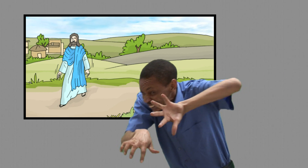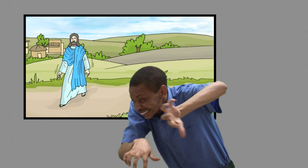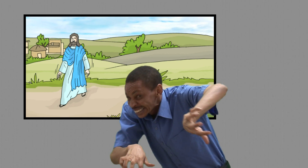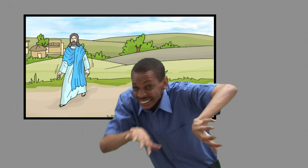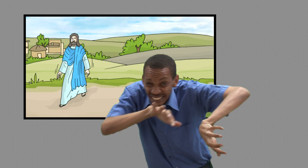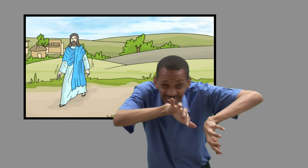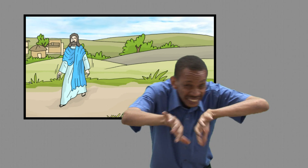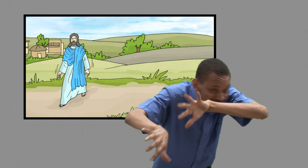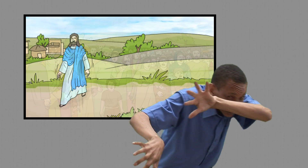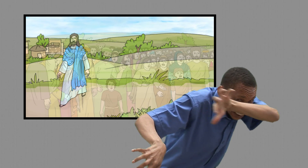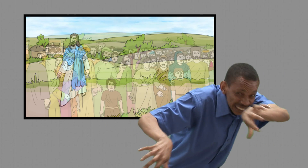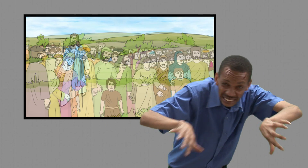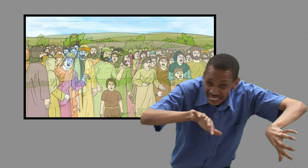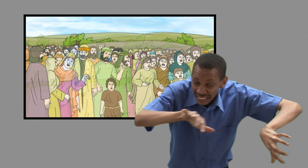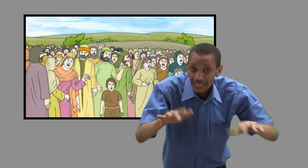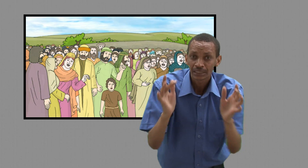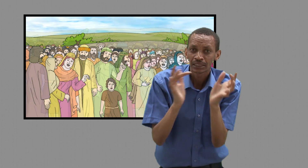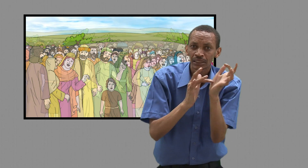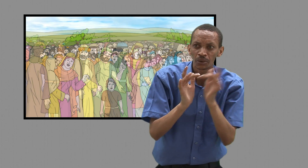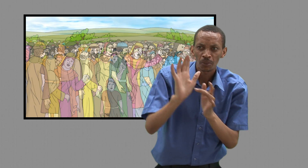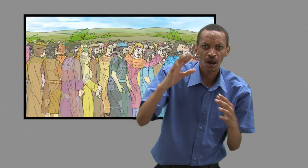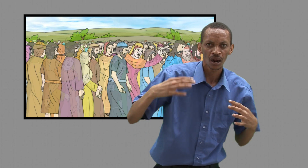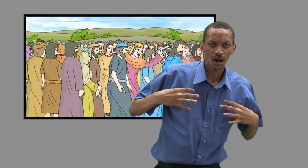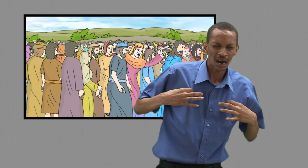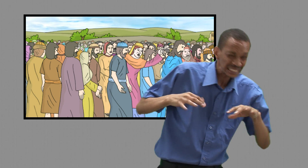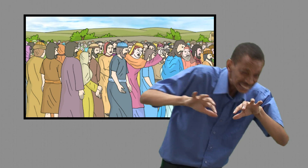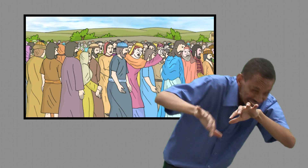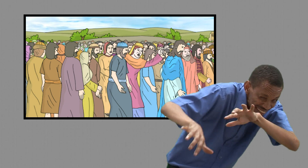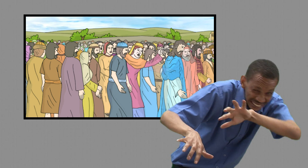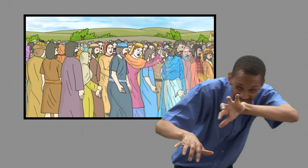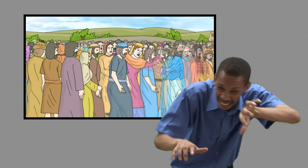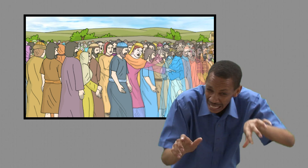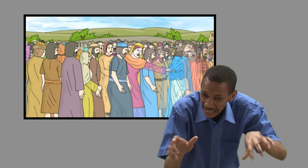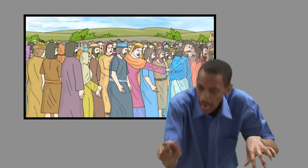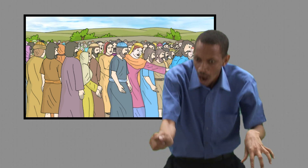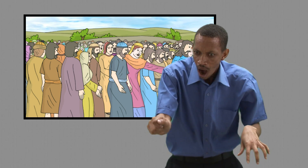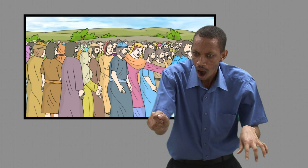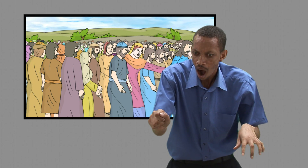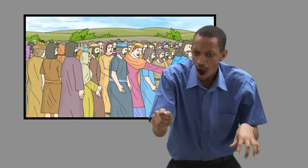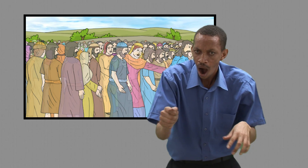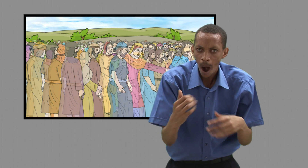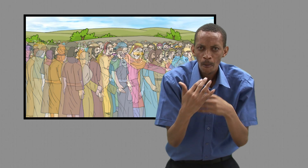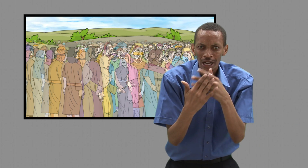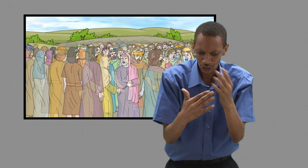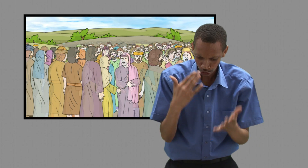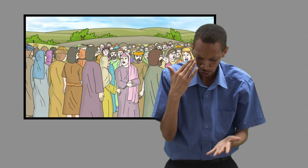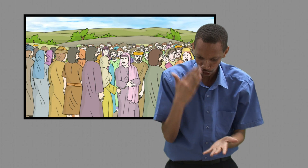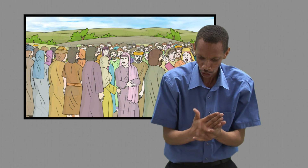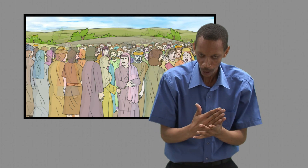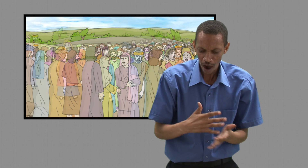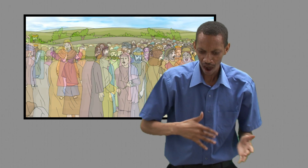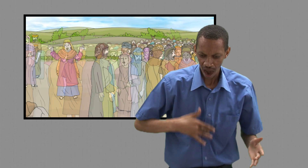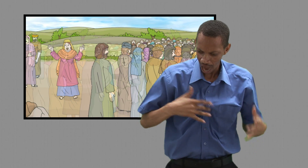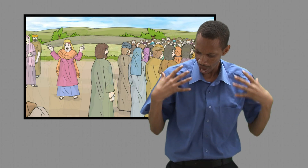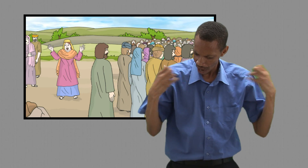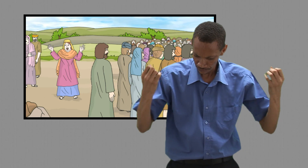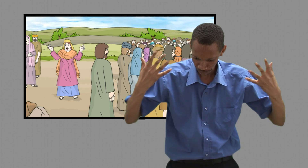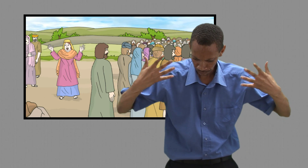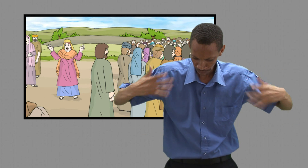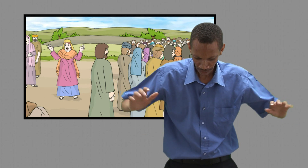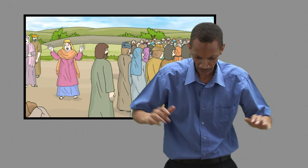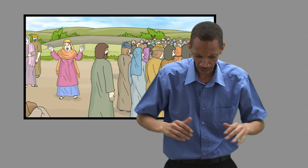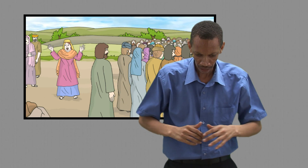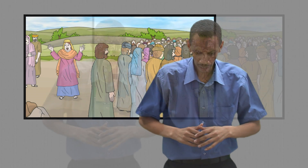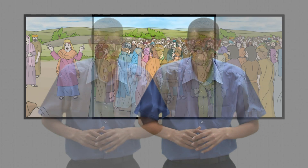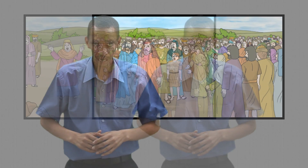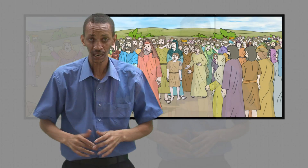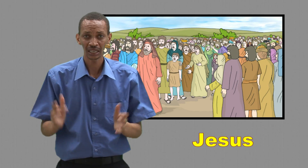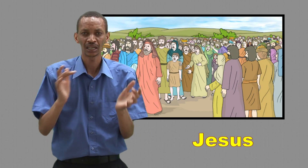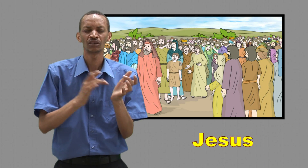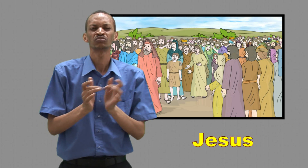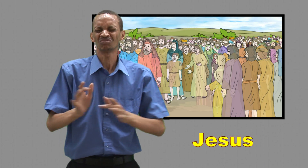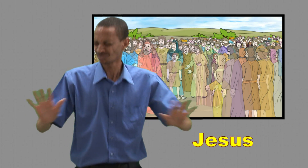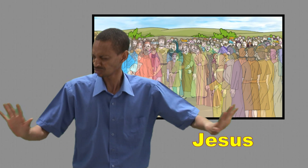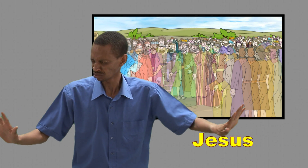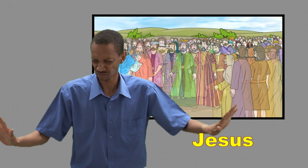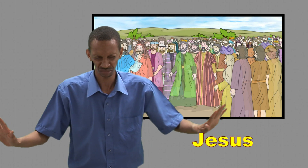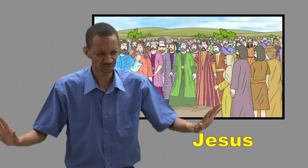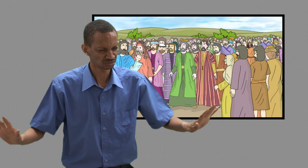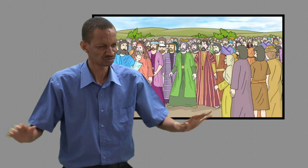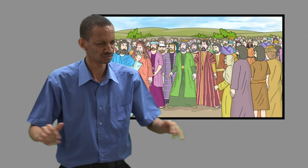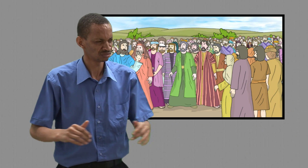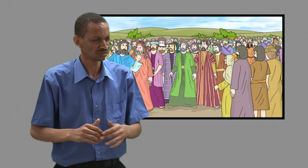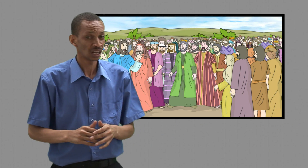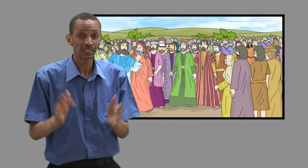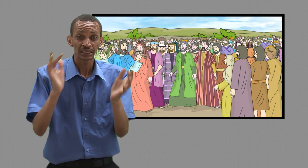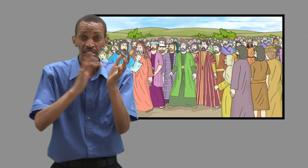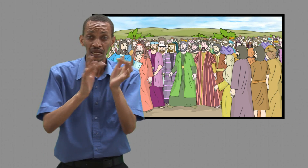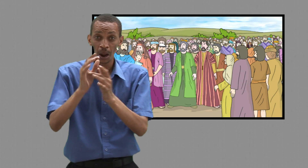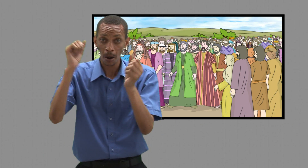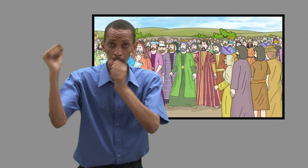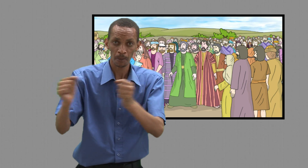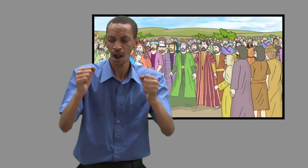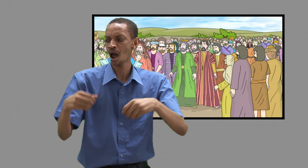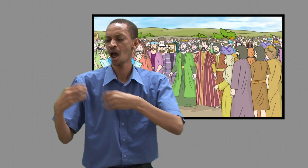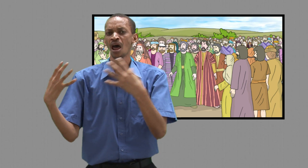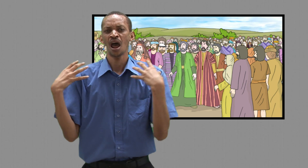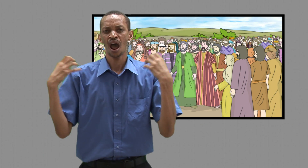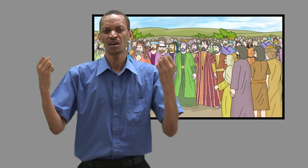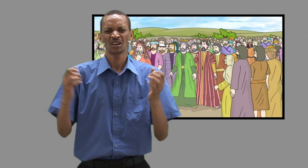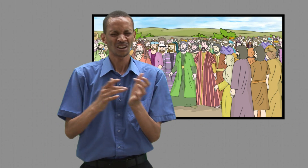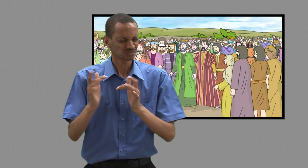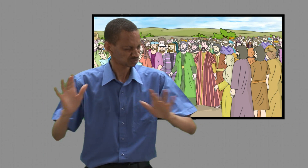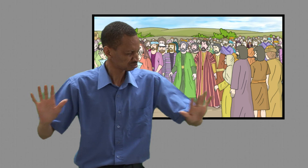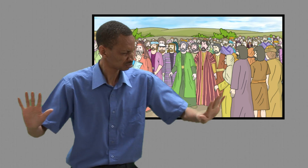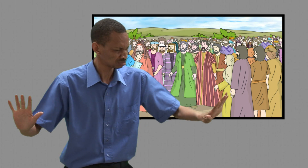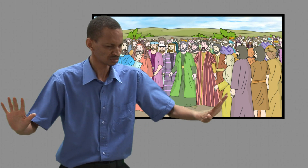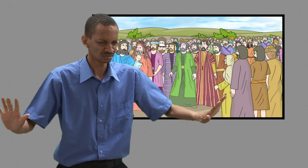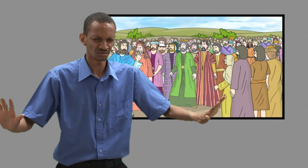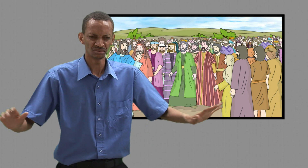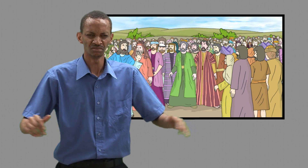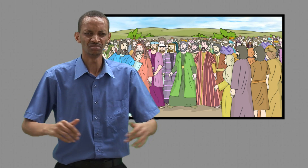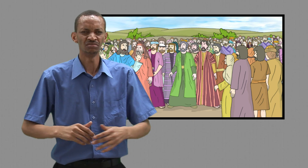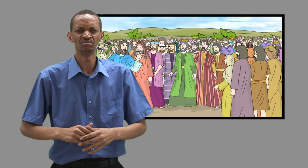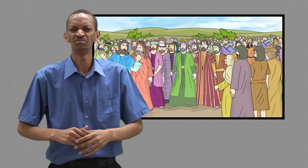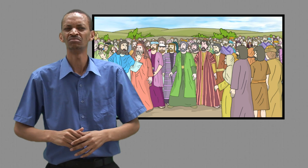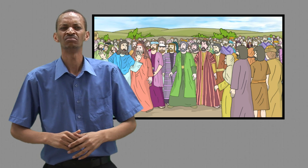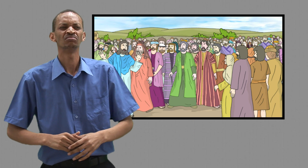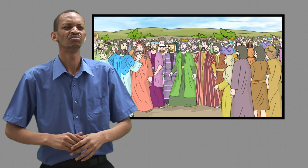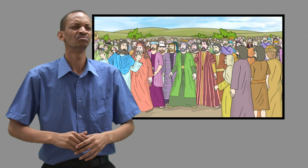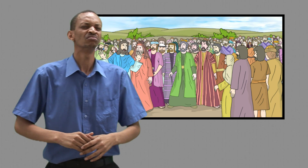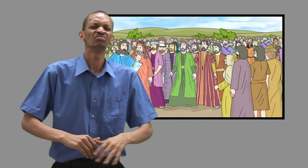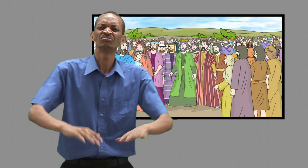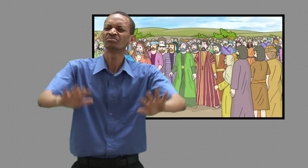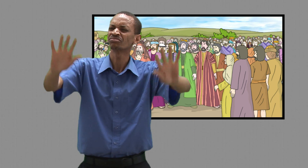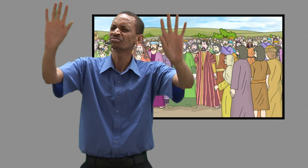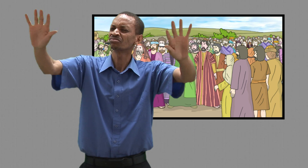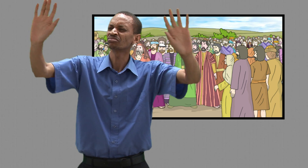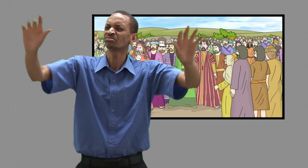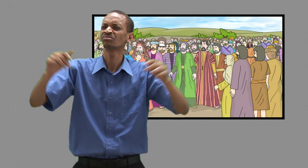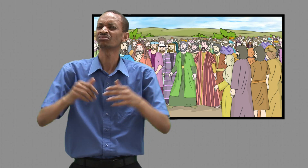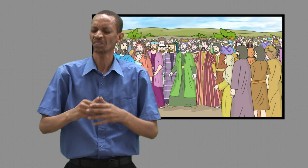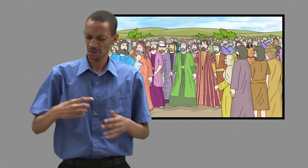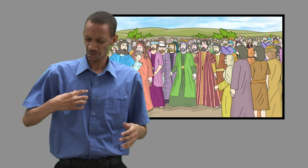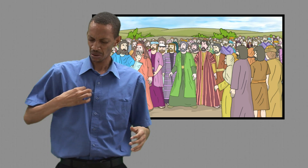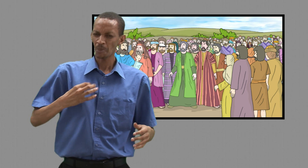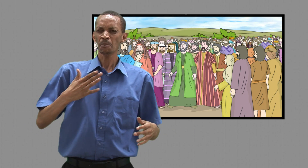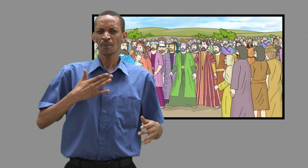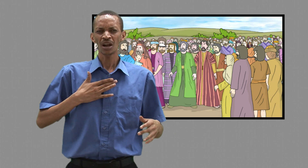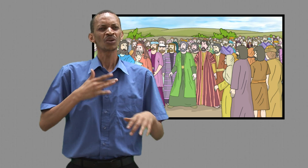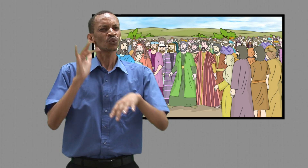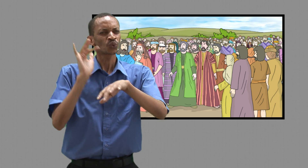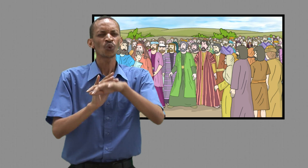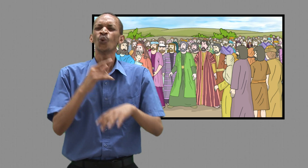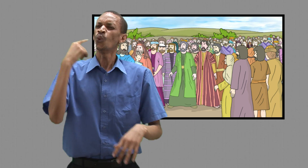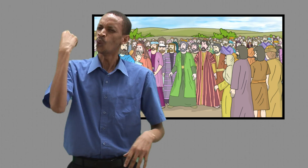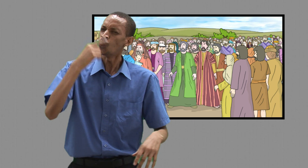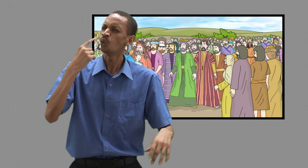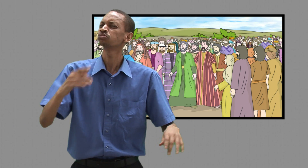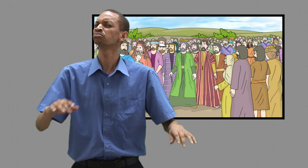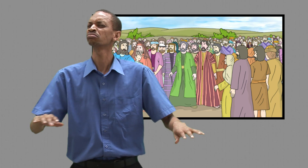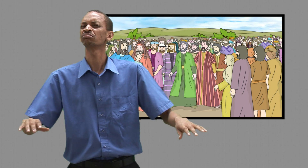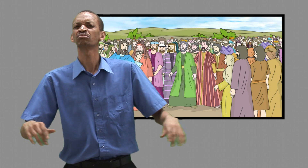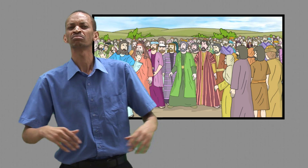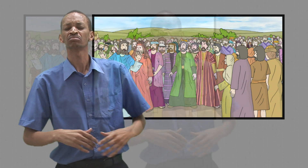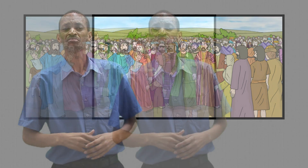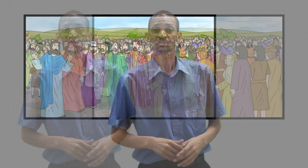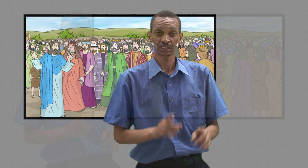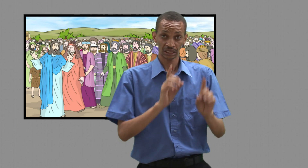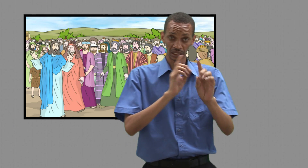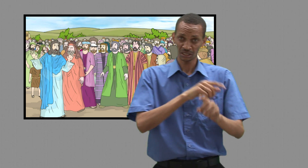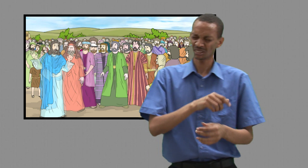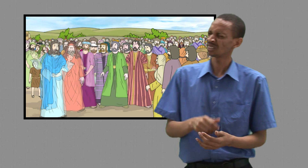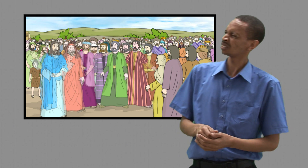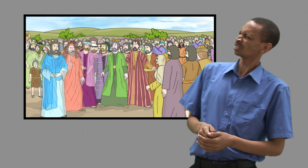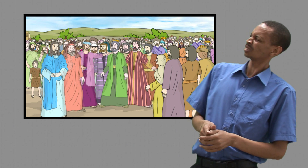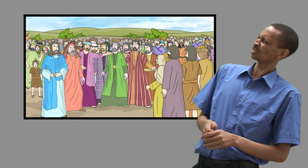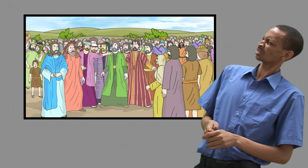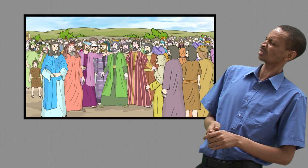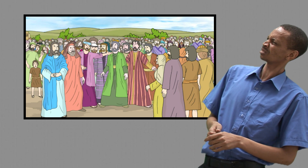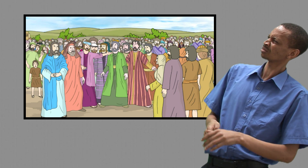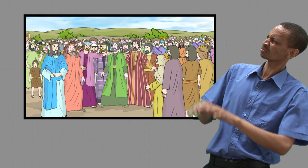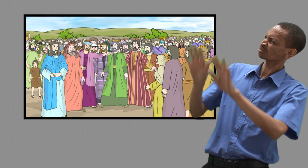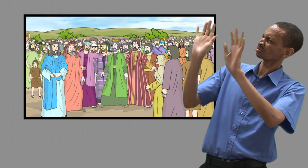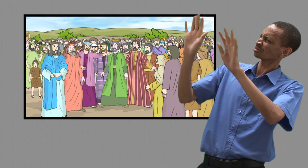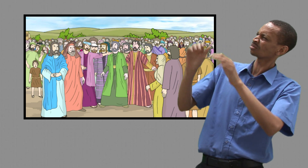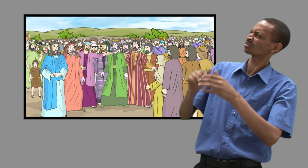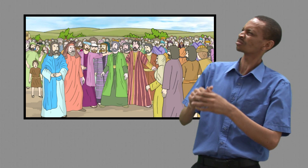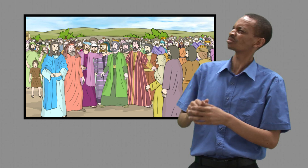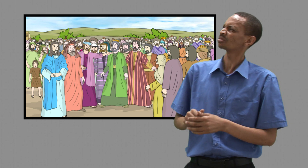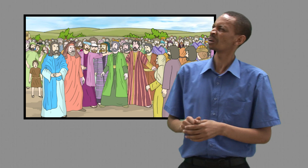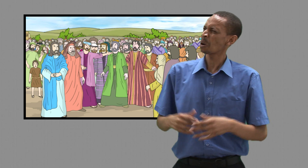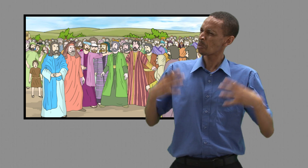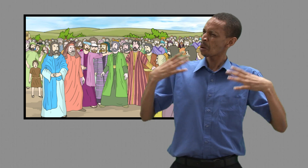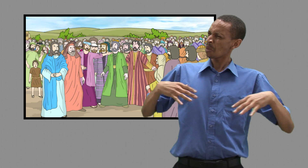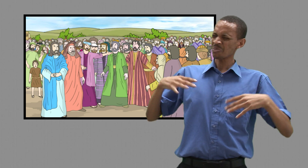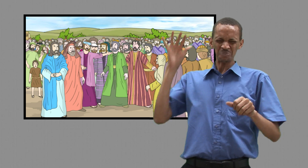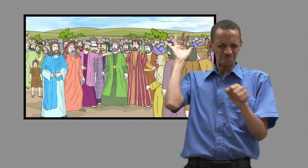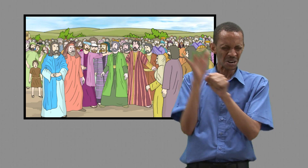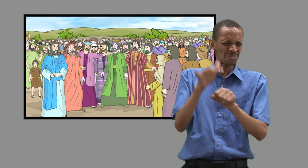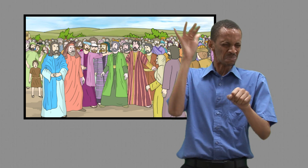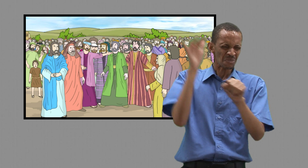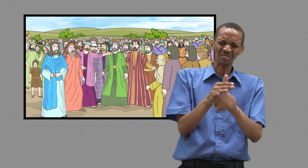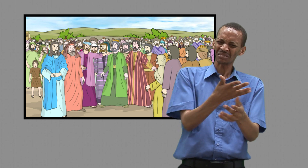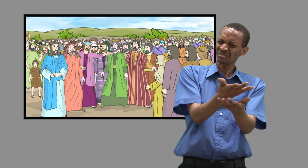Immediately her bleeding stopped, and she sensed in her body that she was healed of her affliction. At once Jesus was aware that power had gone out from Him.